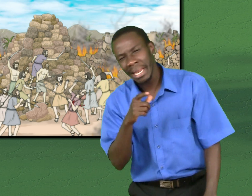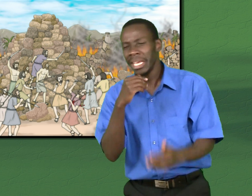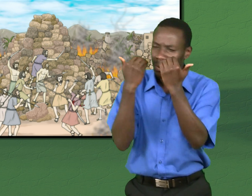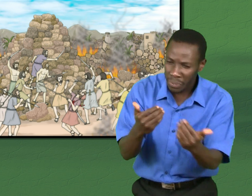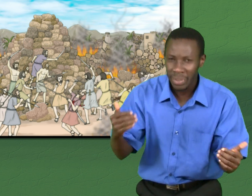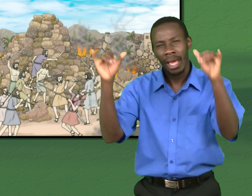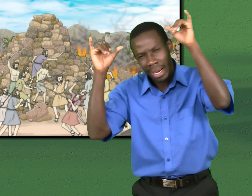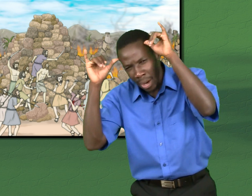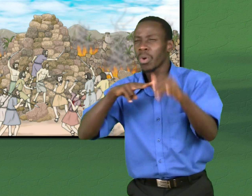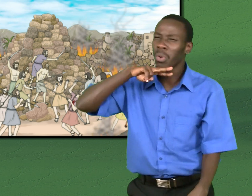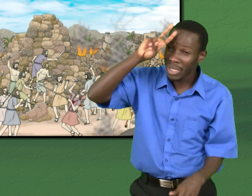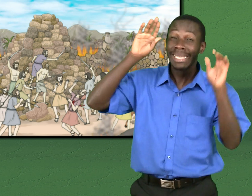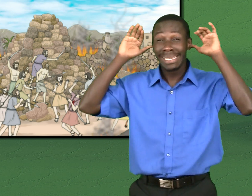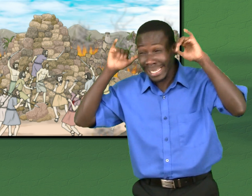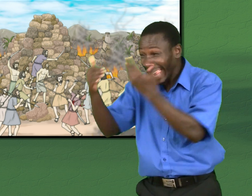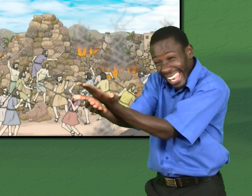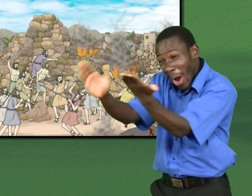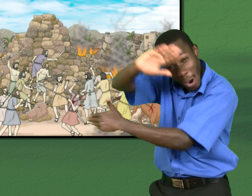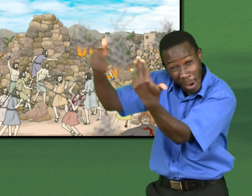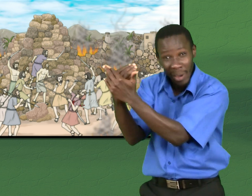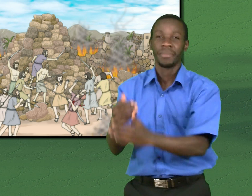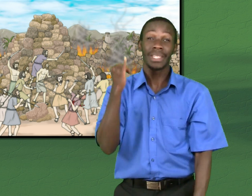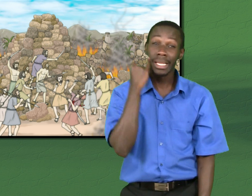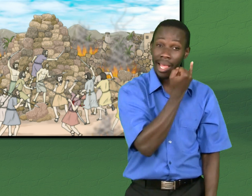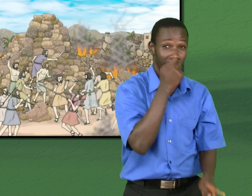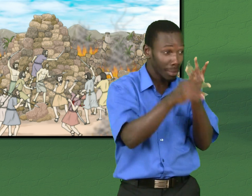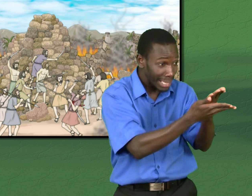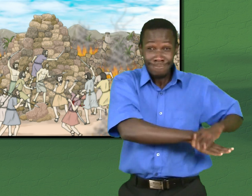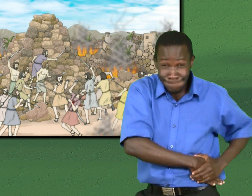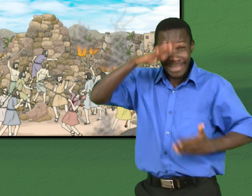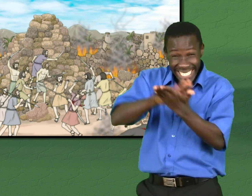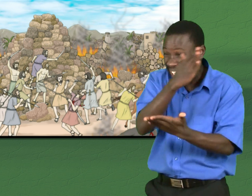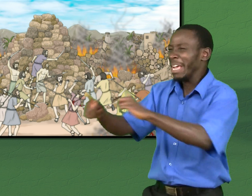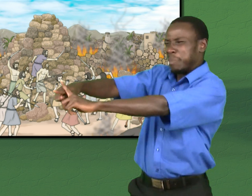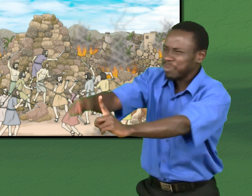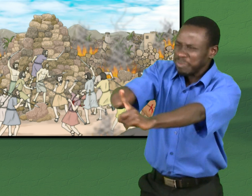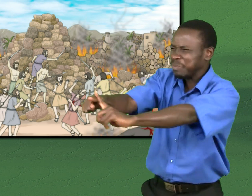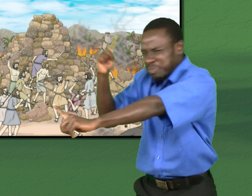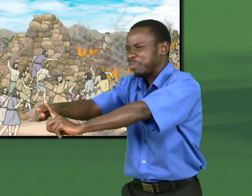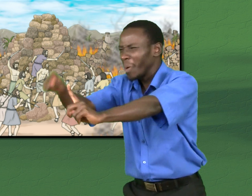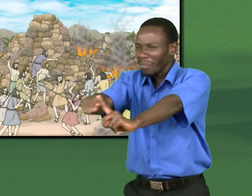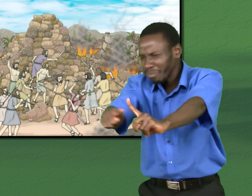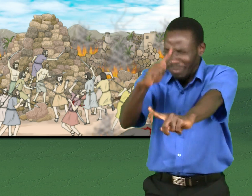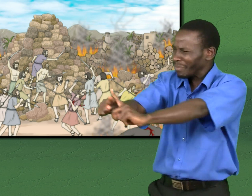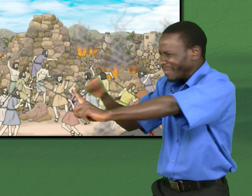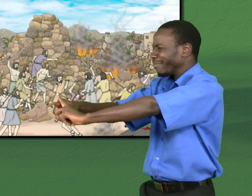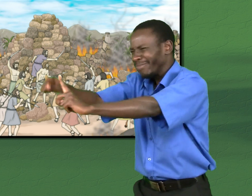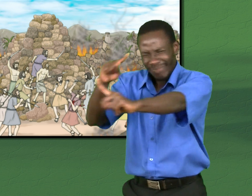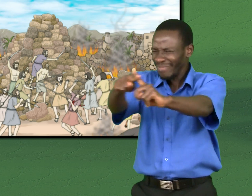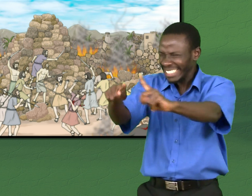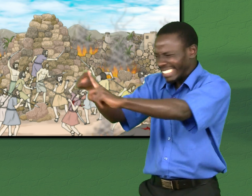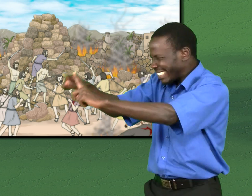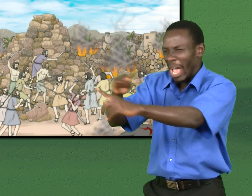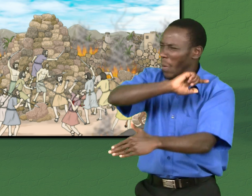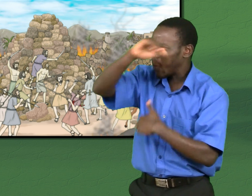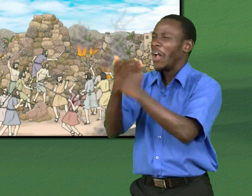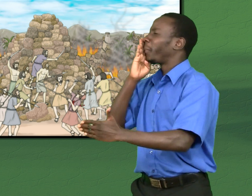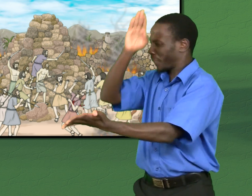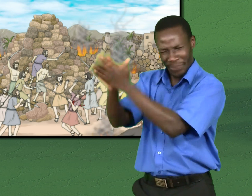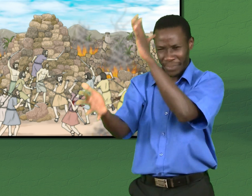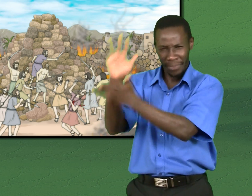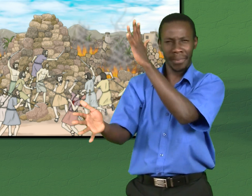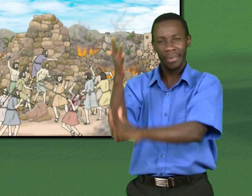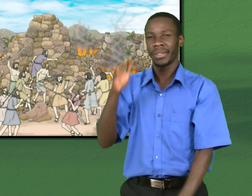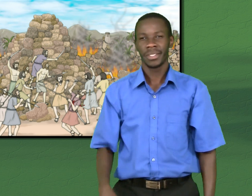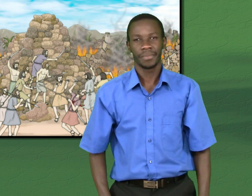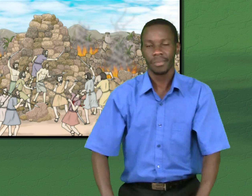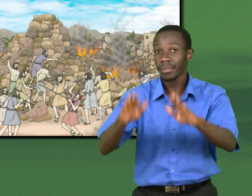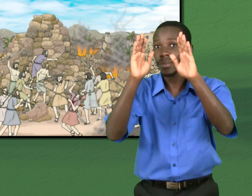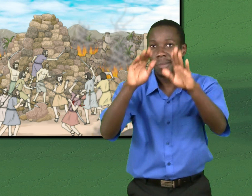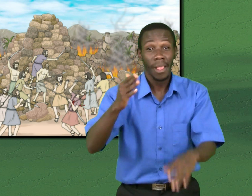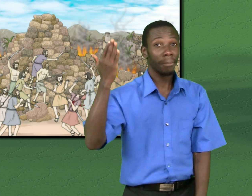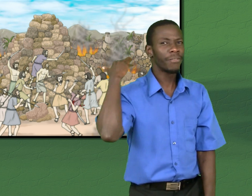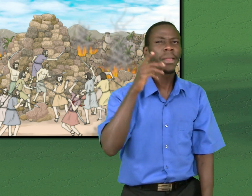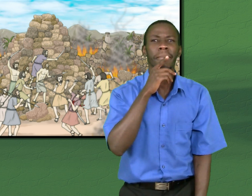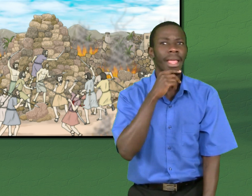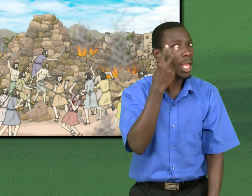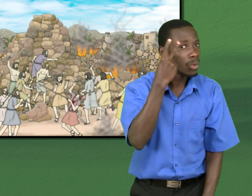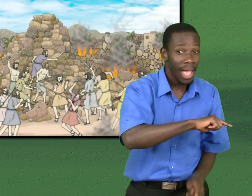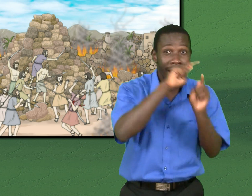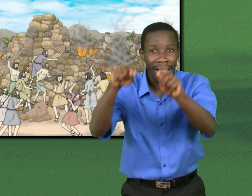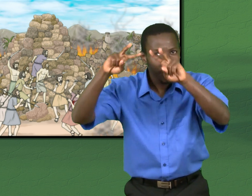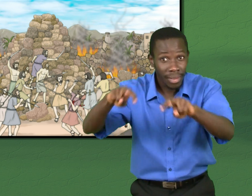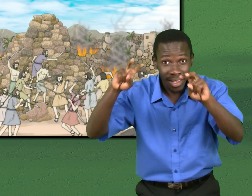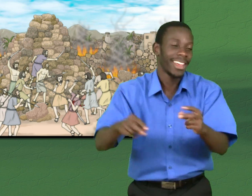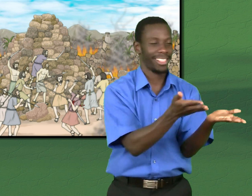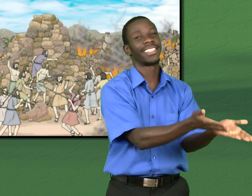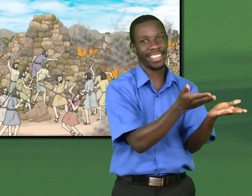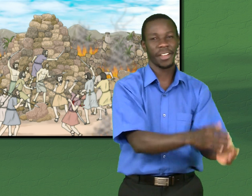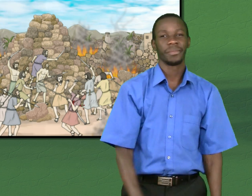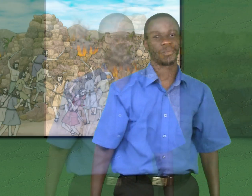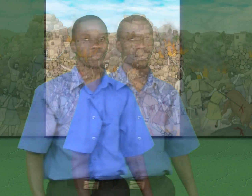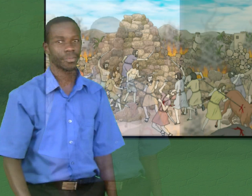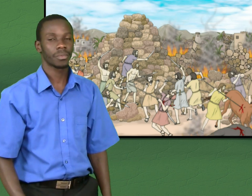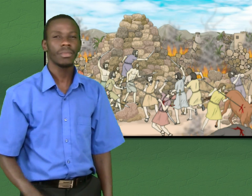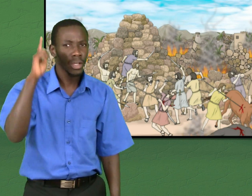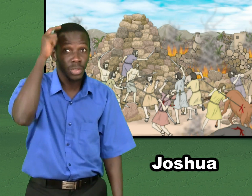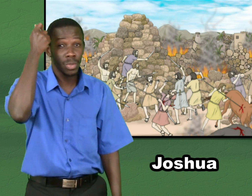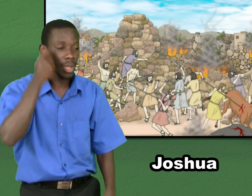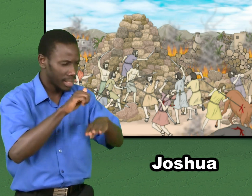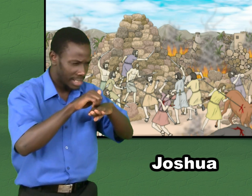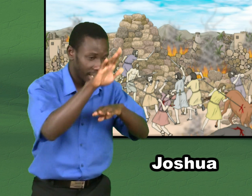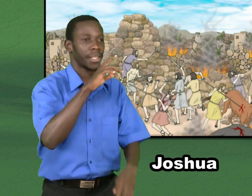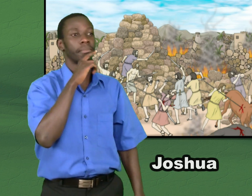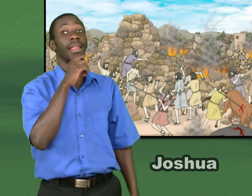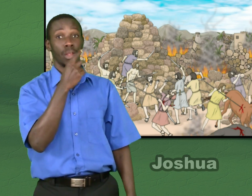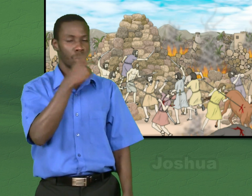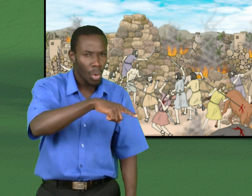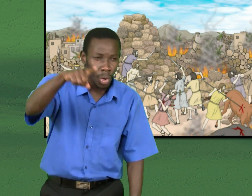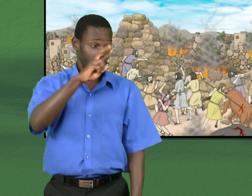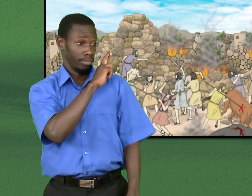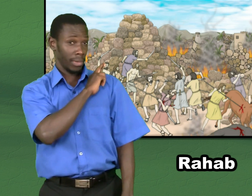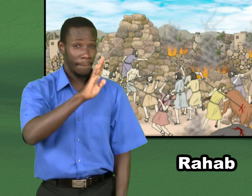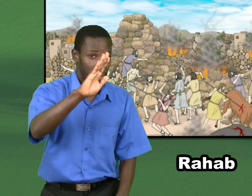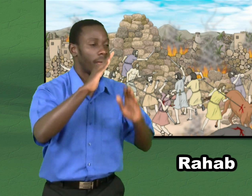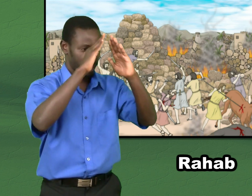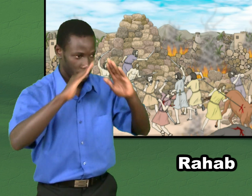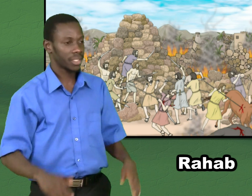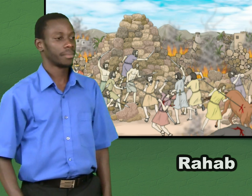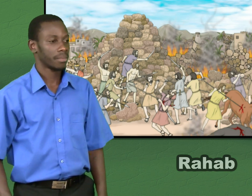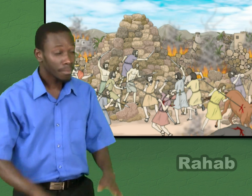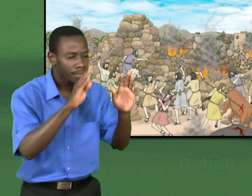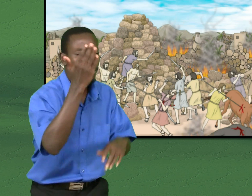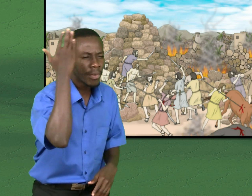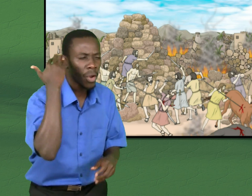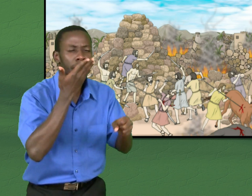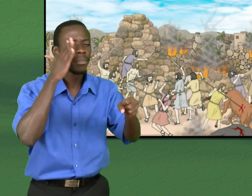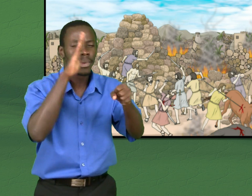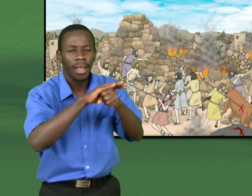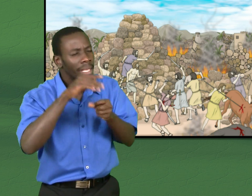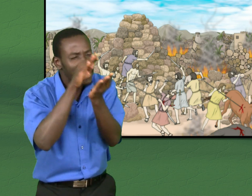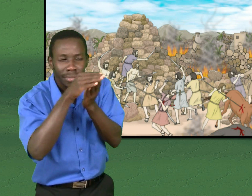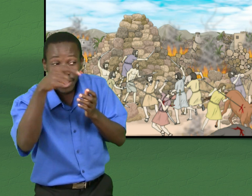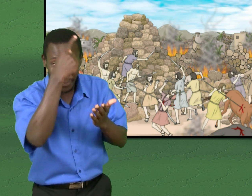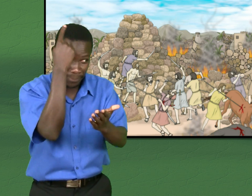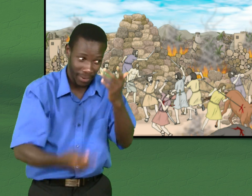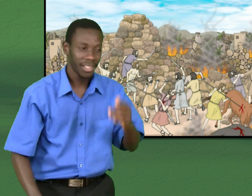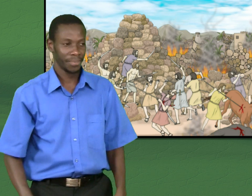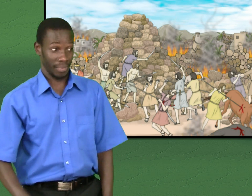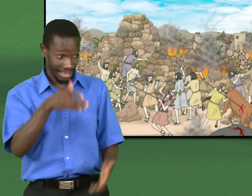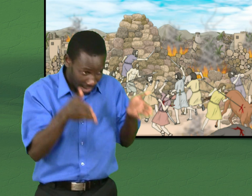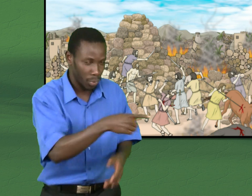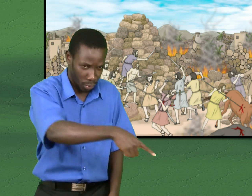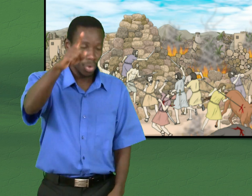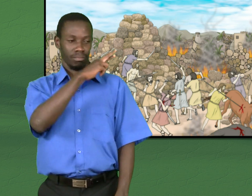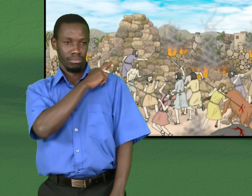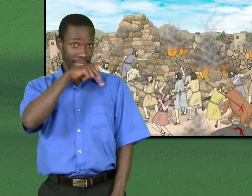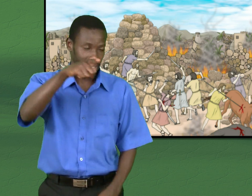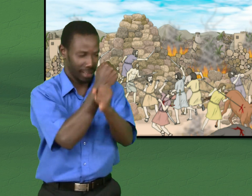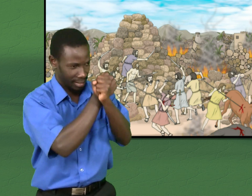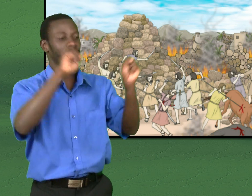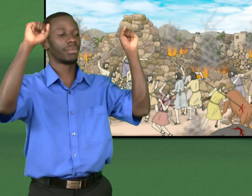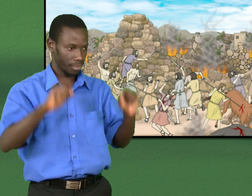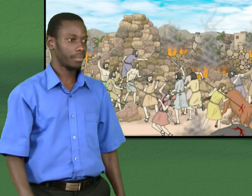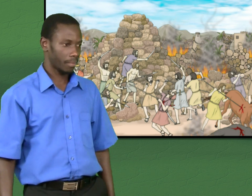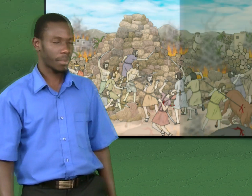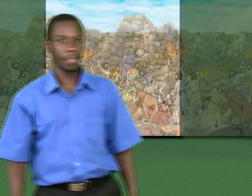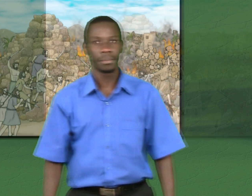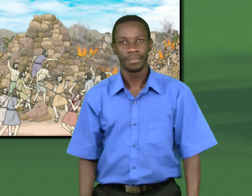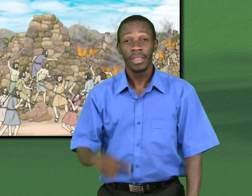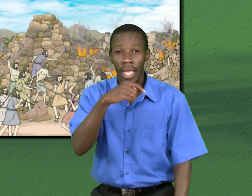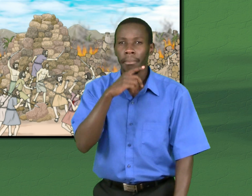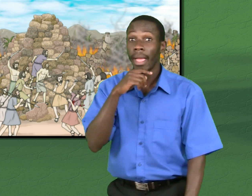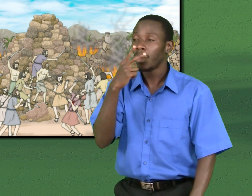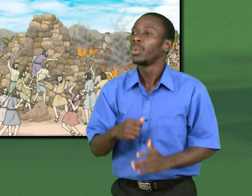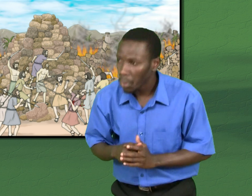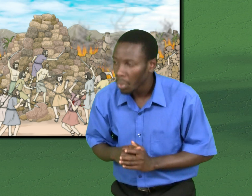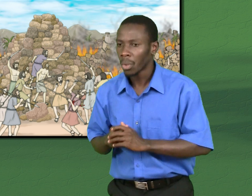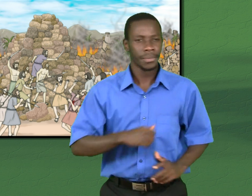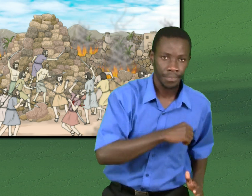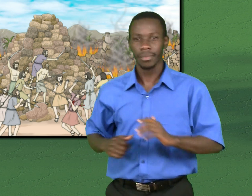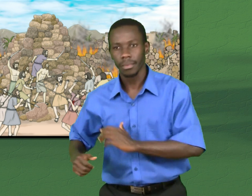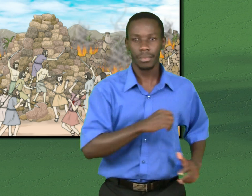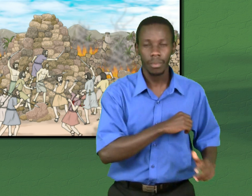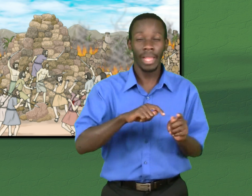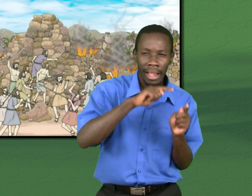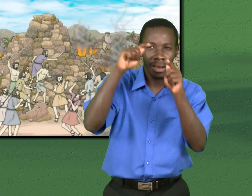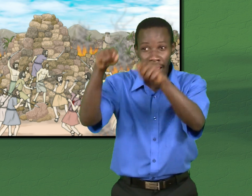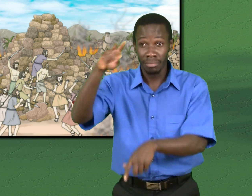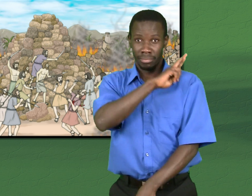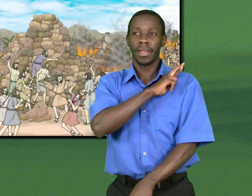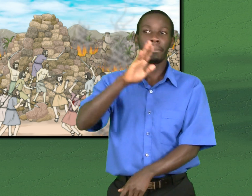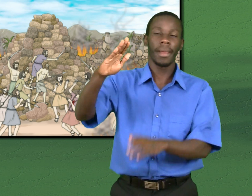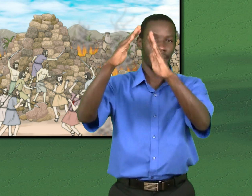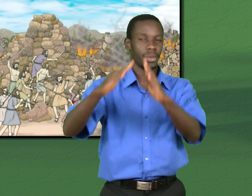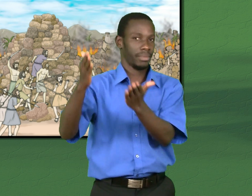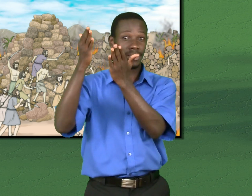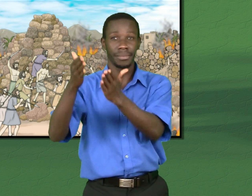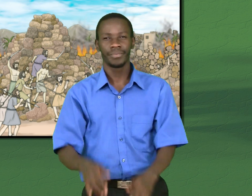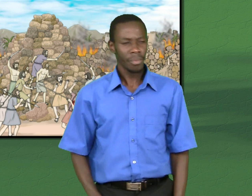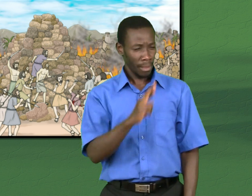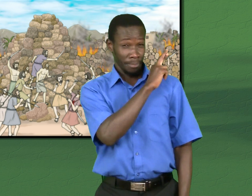Meanwhile, Joshua told the two men who had spied out the land, “Go into the house of the prostitute and bring out the woman and all who are with her, just as you promised her.” So the young spies went in and brought out Rahab, her father and mother and brothers, and all who belonged to her.